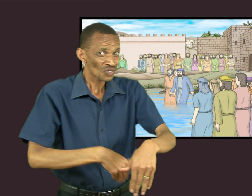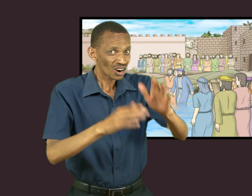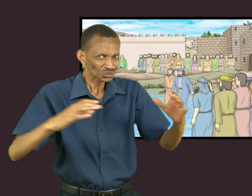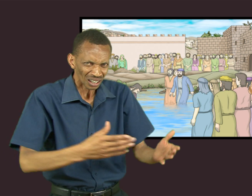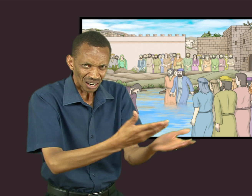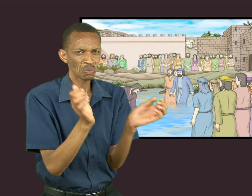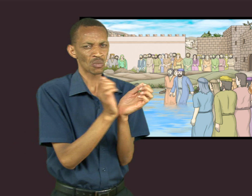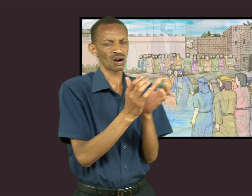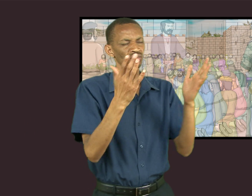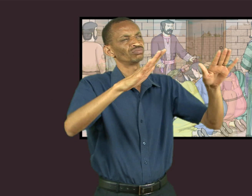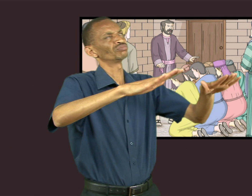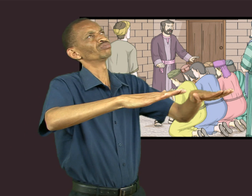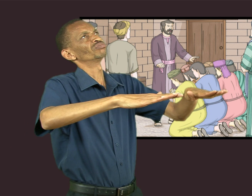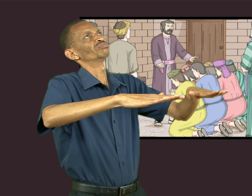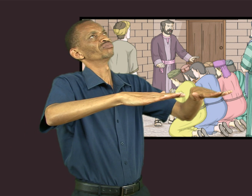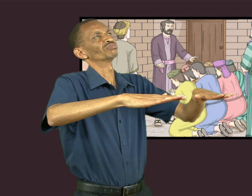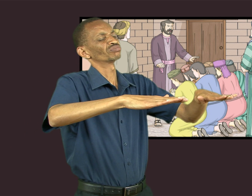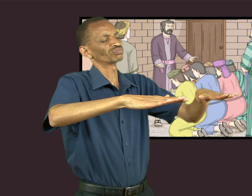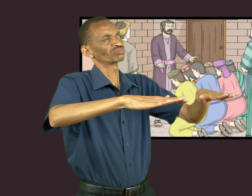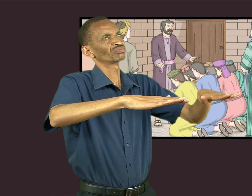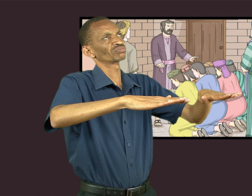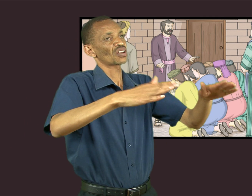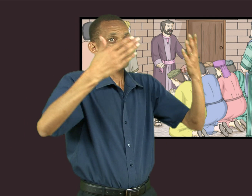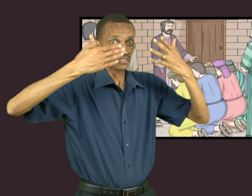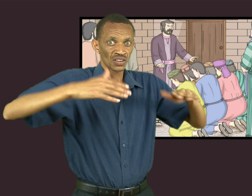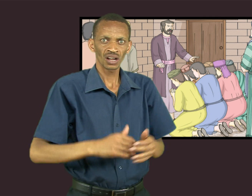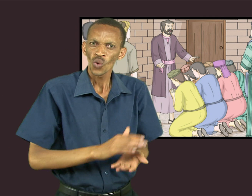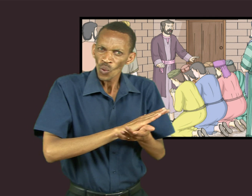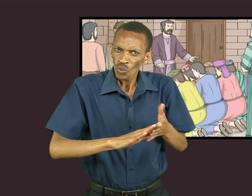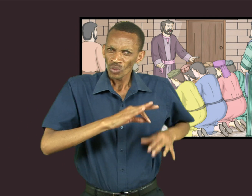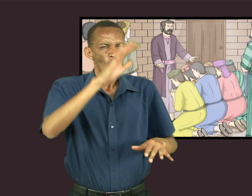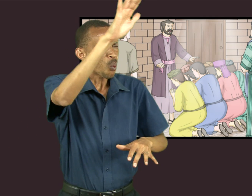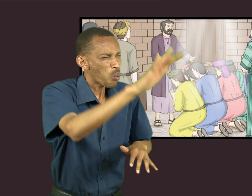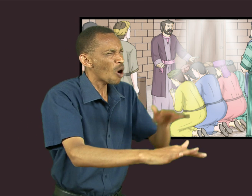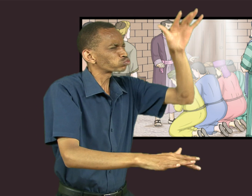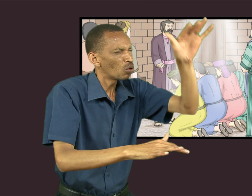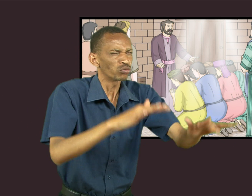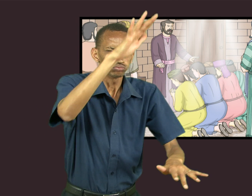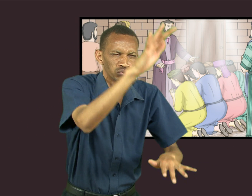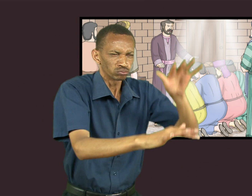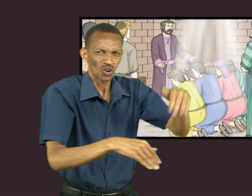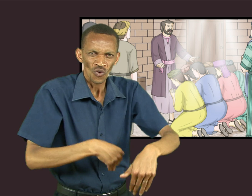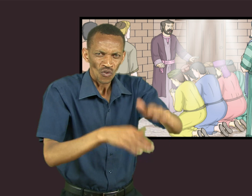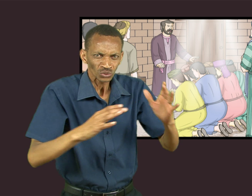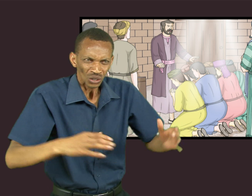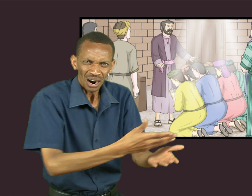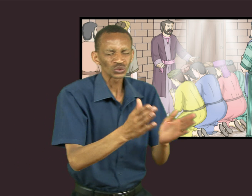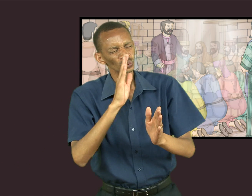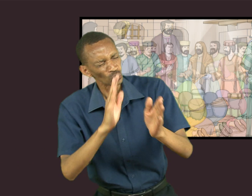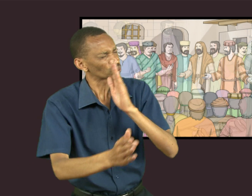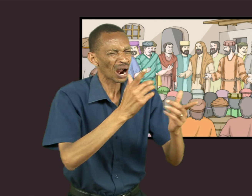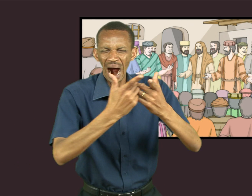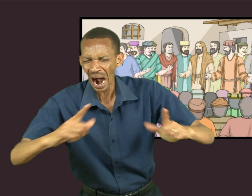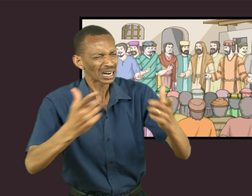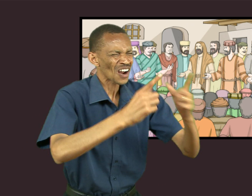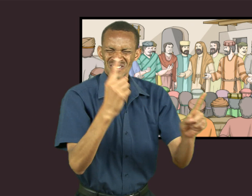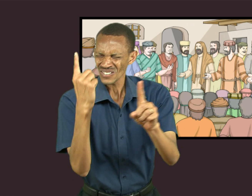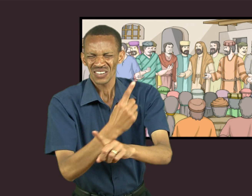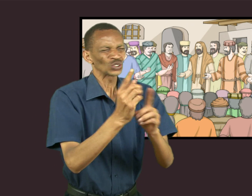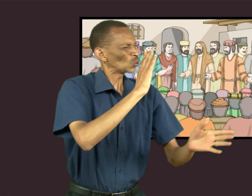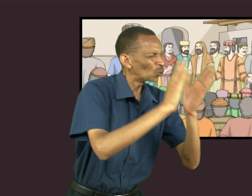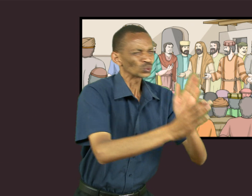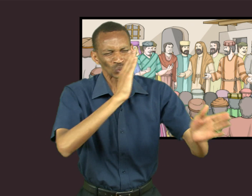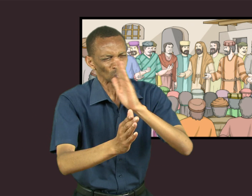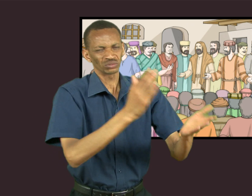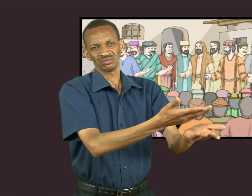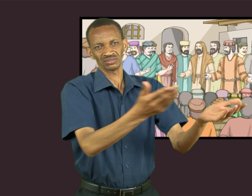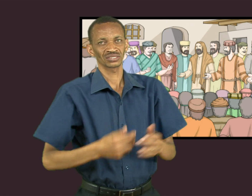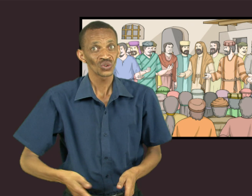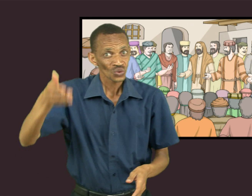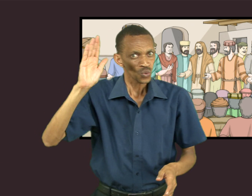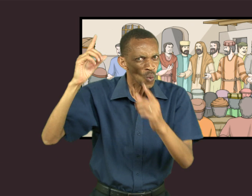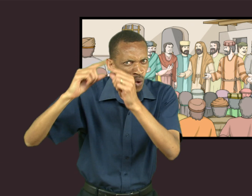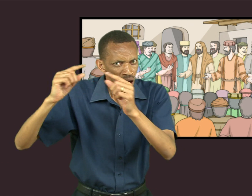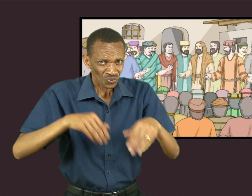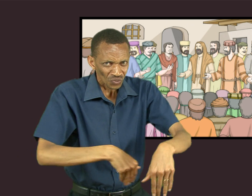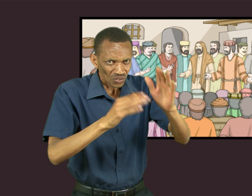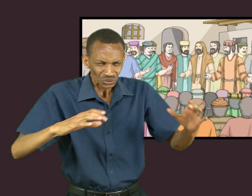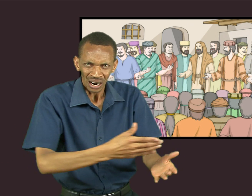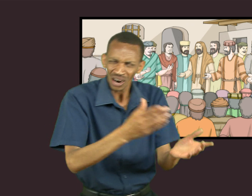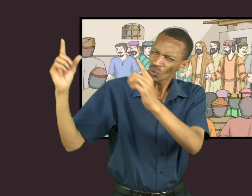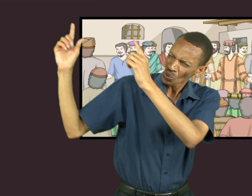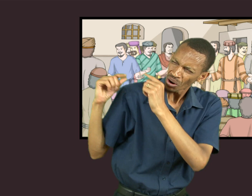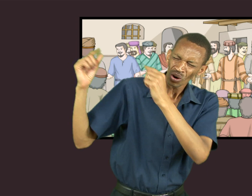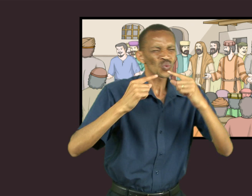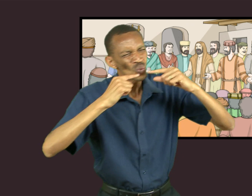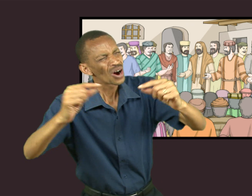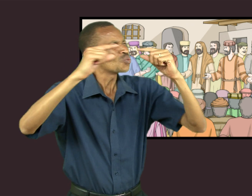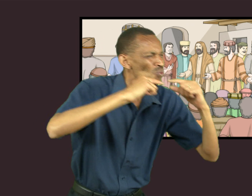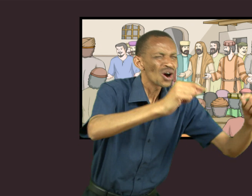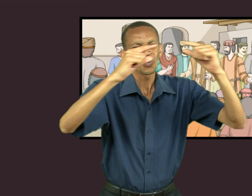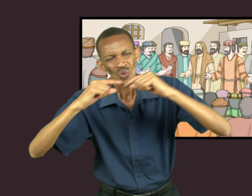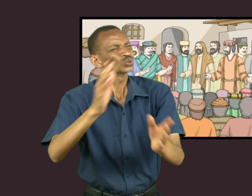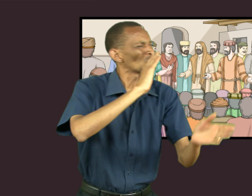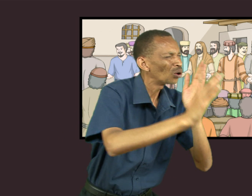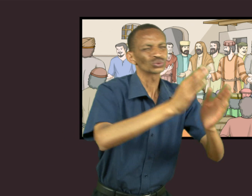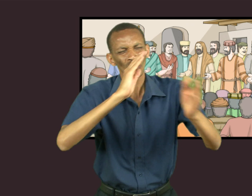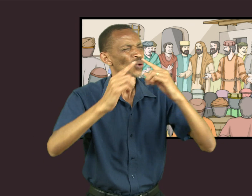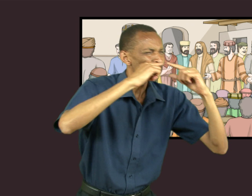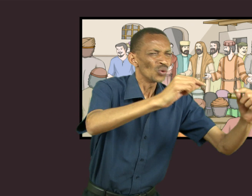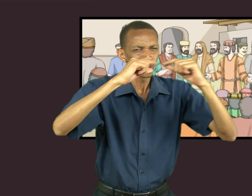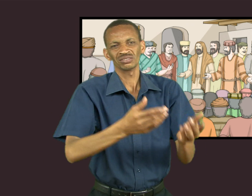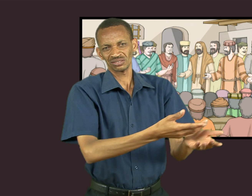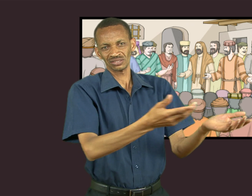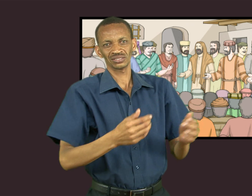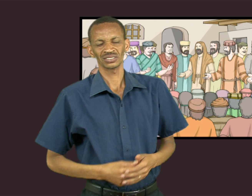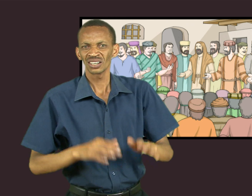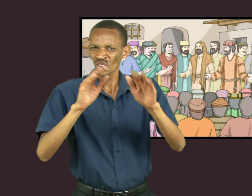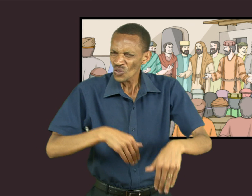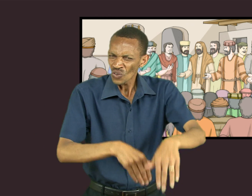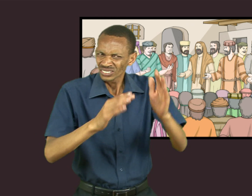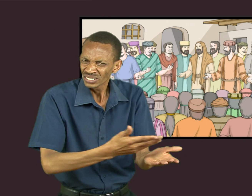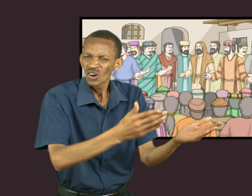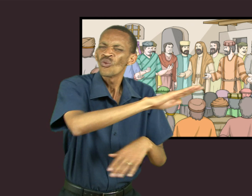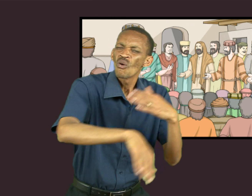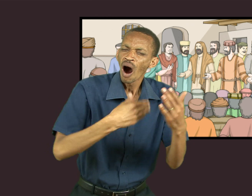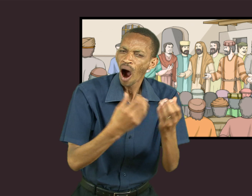And when Paul laid his hands on them, the Holy Spirit came upon them, and they spoke in tongues and prophesied.